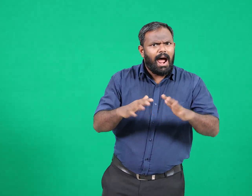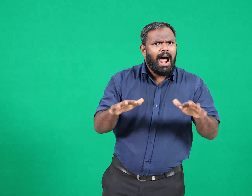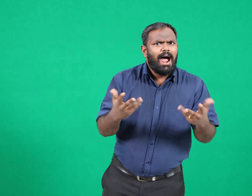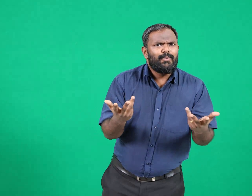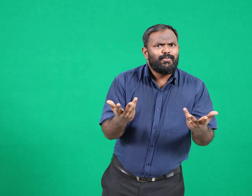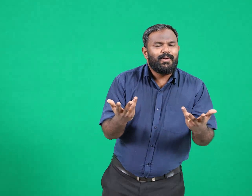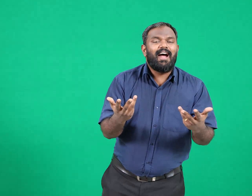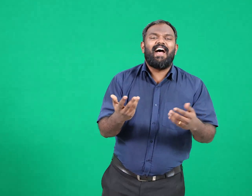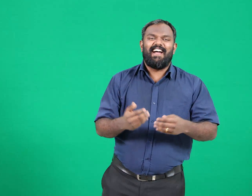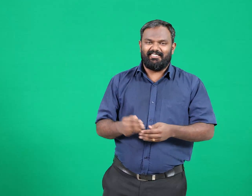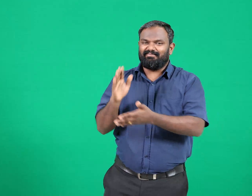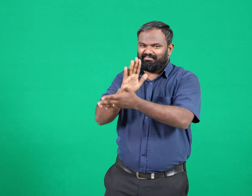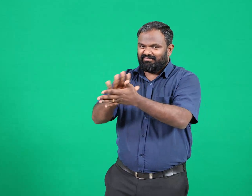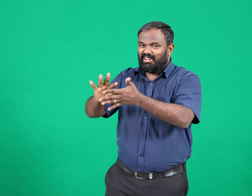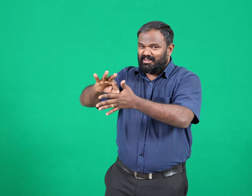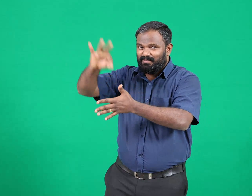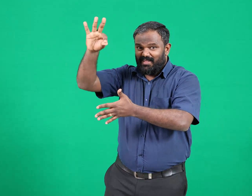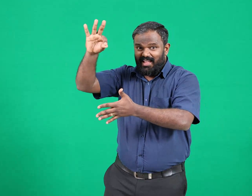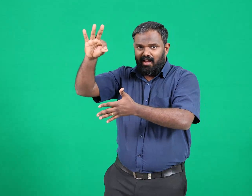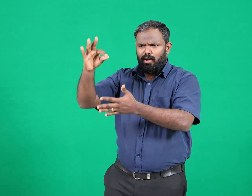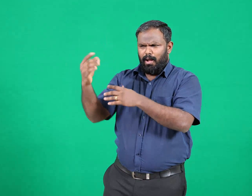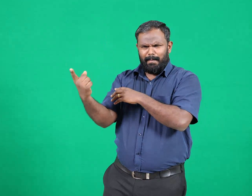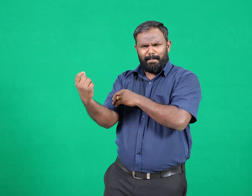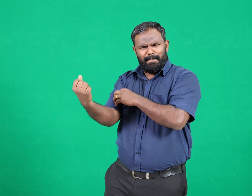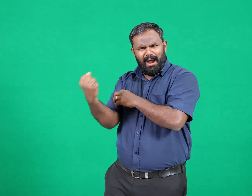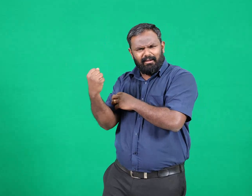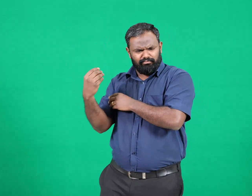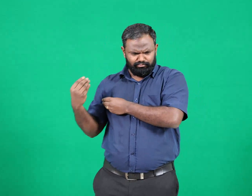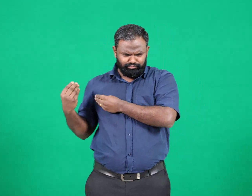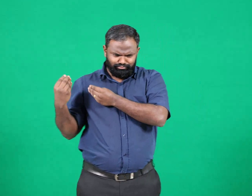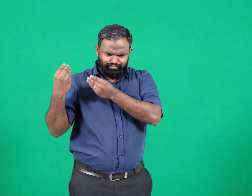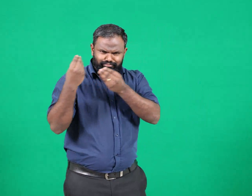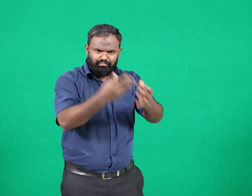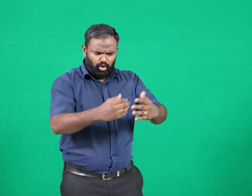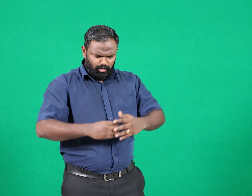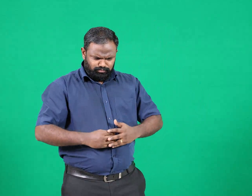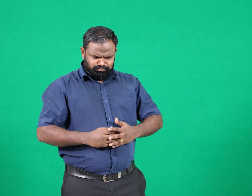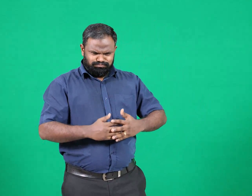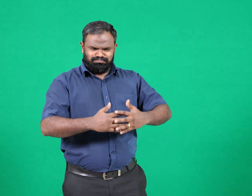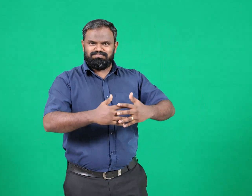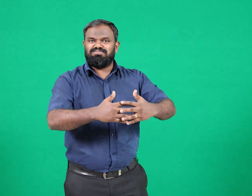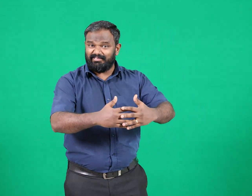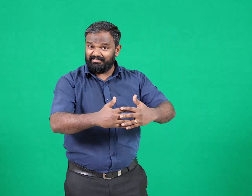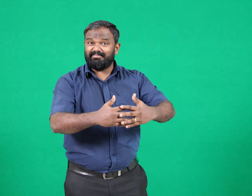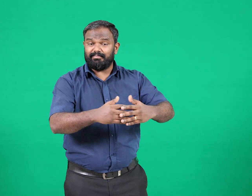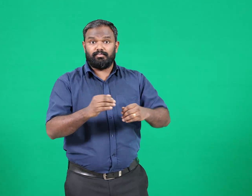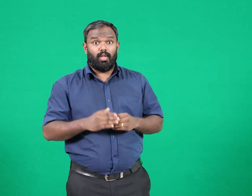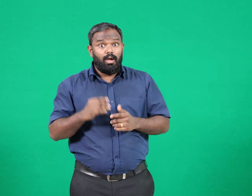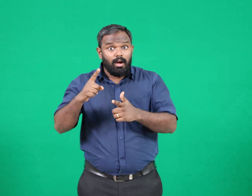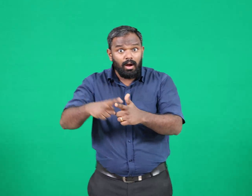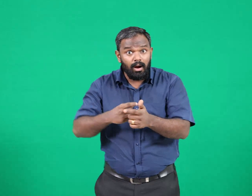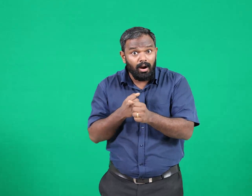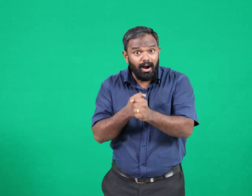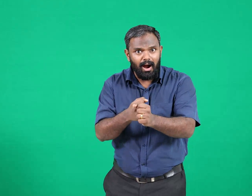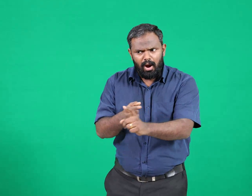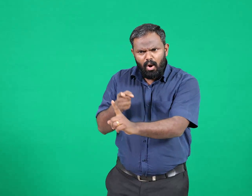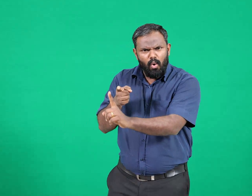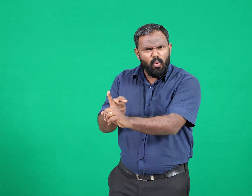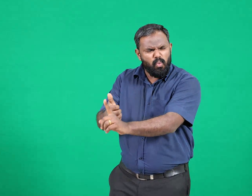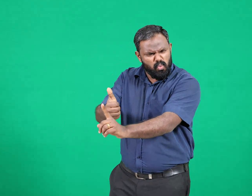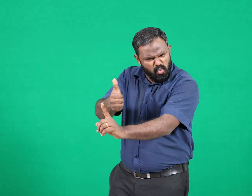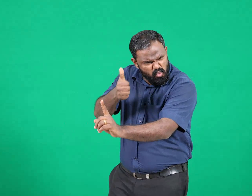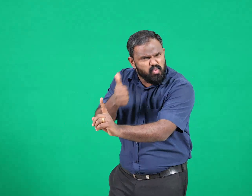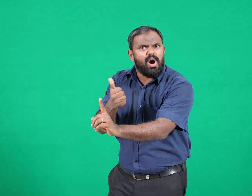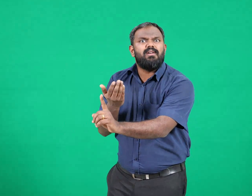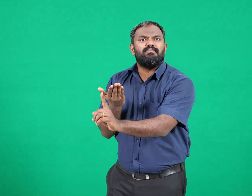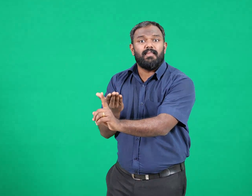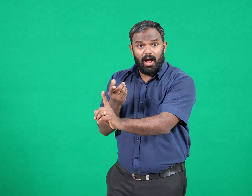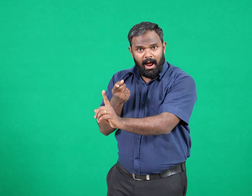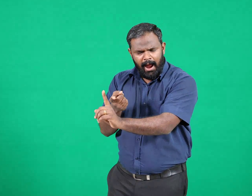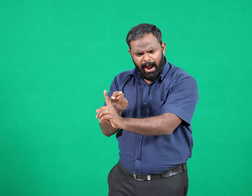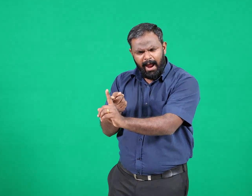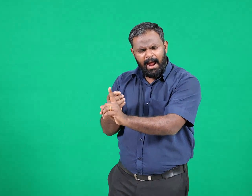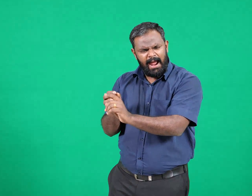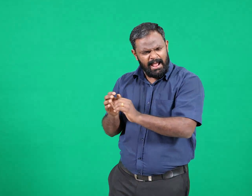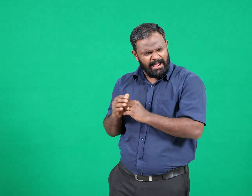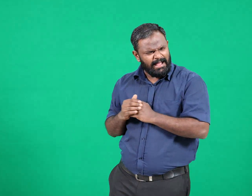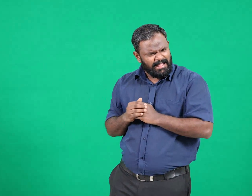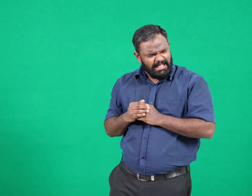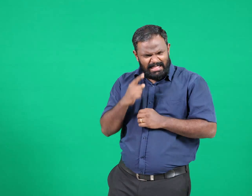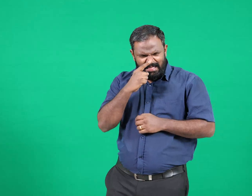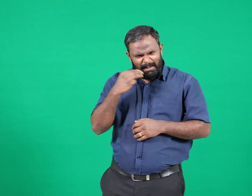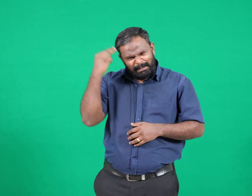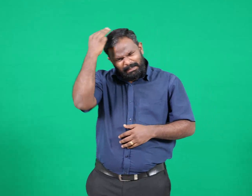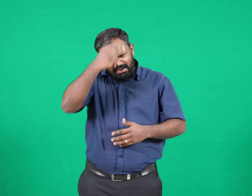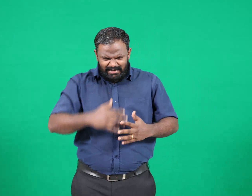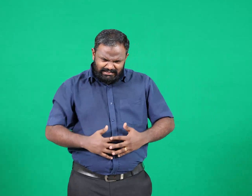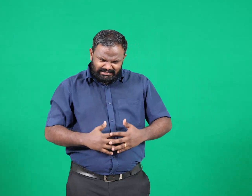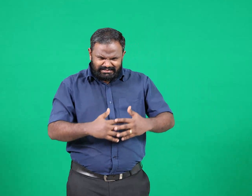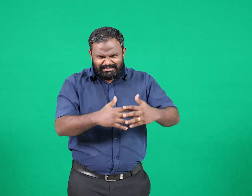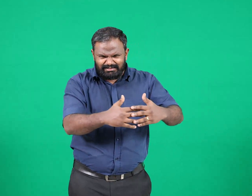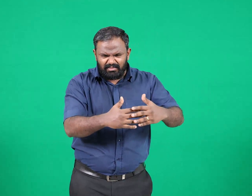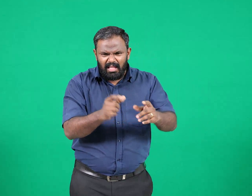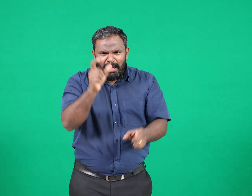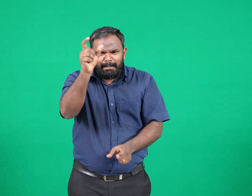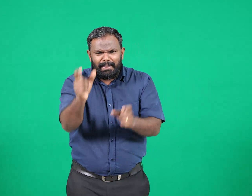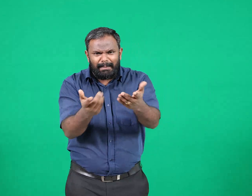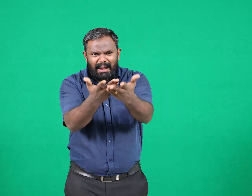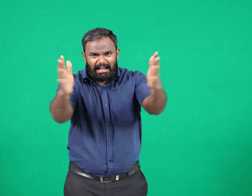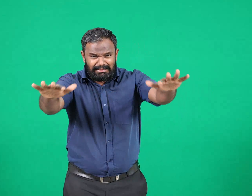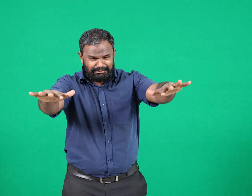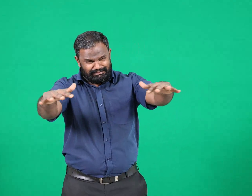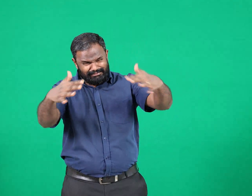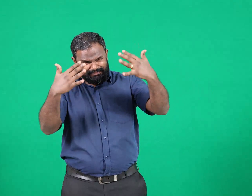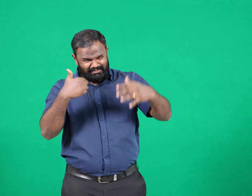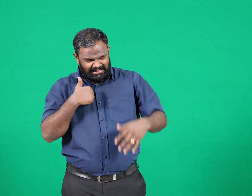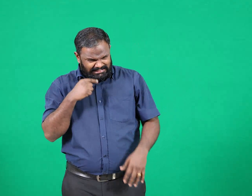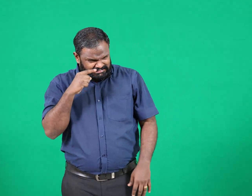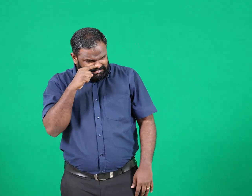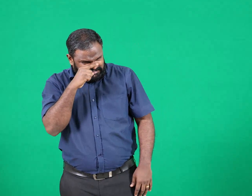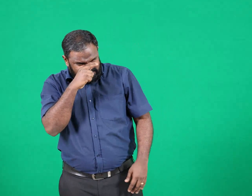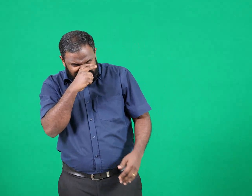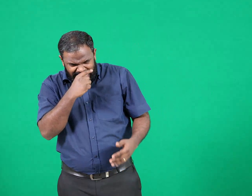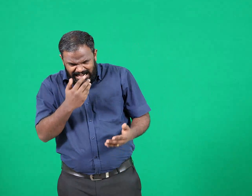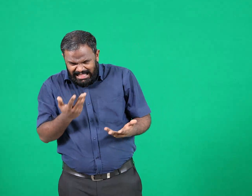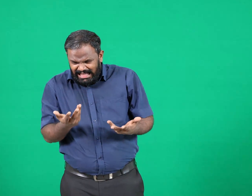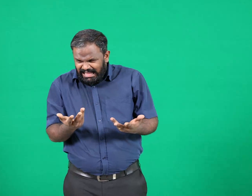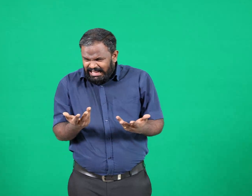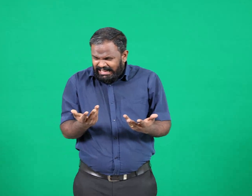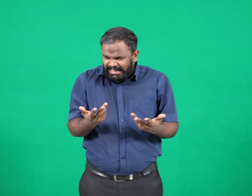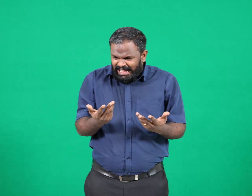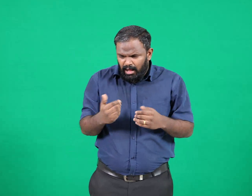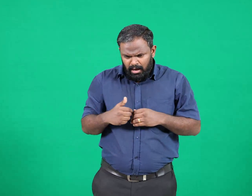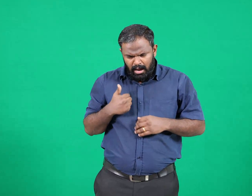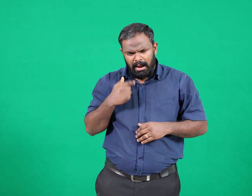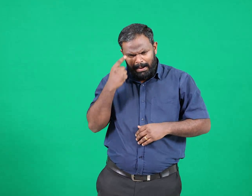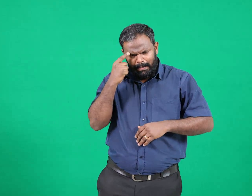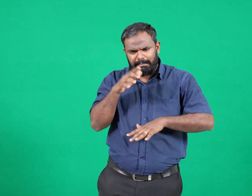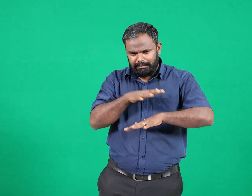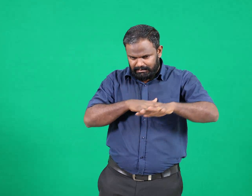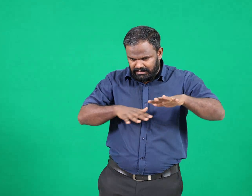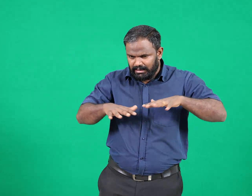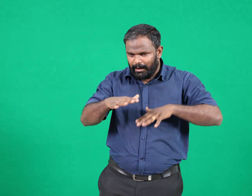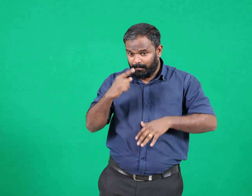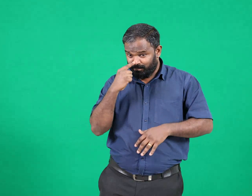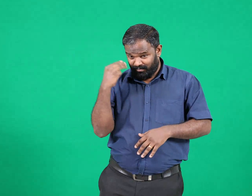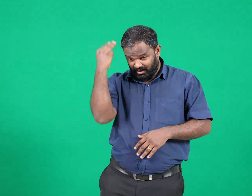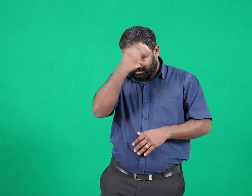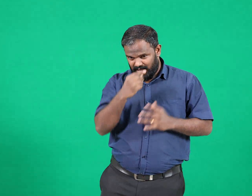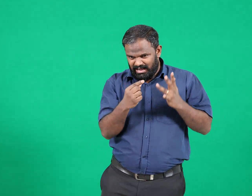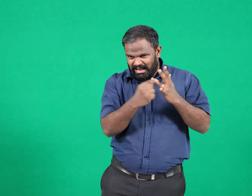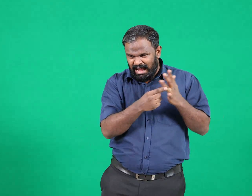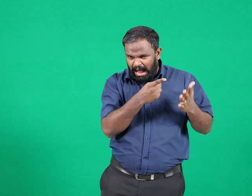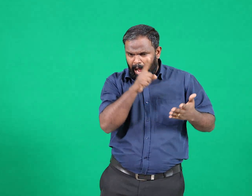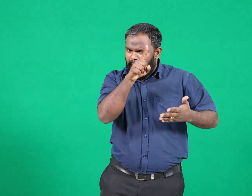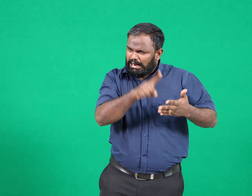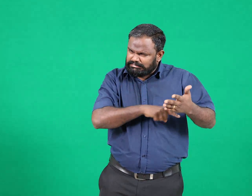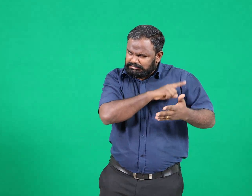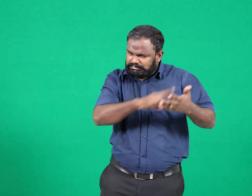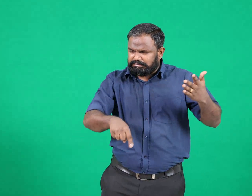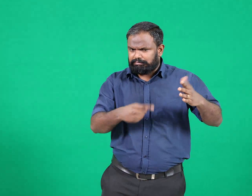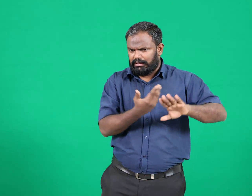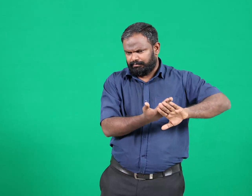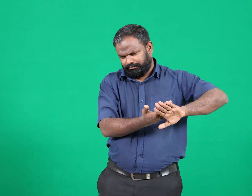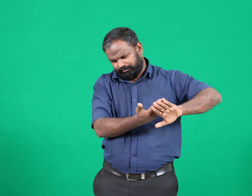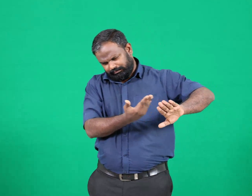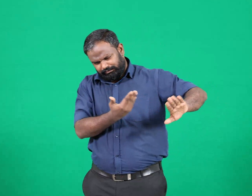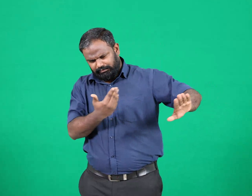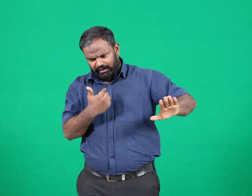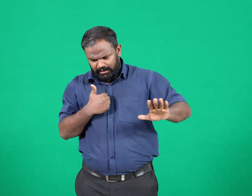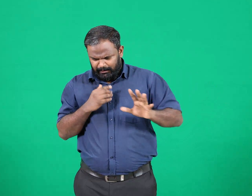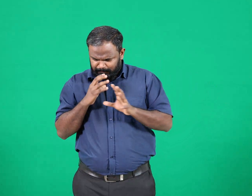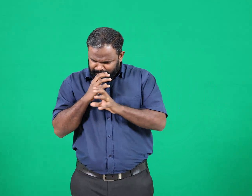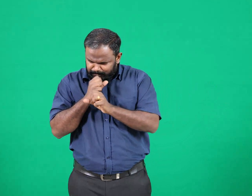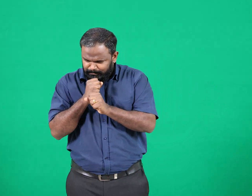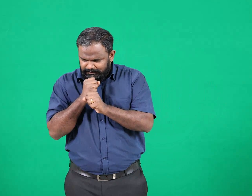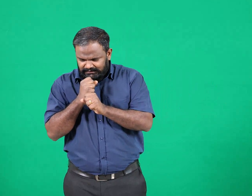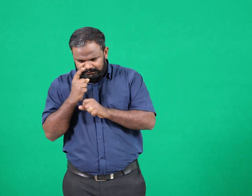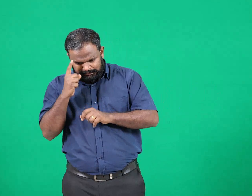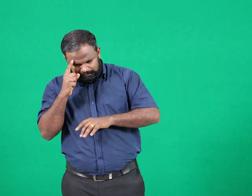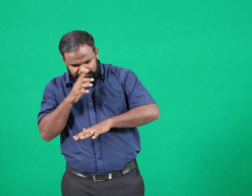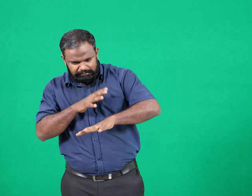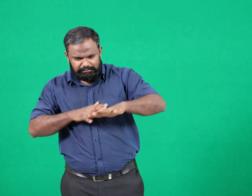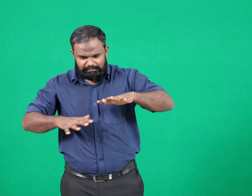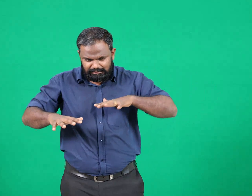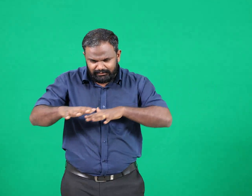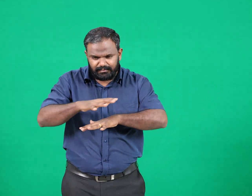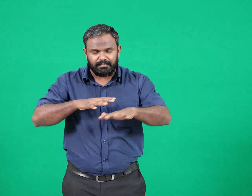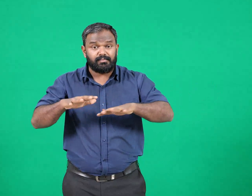Because Joseph her husband was a righteous man and was unwilling to disgrace her publicly, he resolved to divorce her quietly.